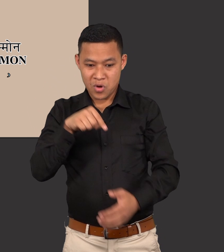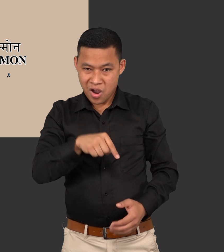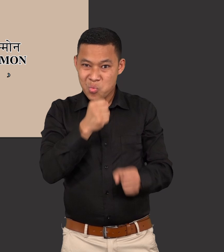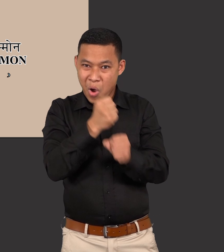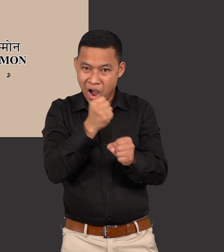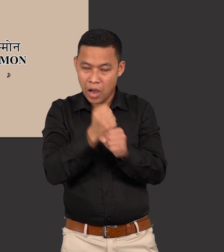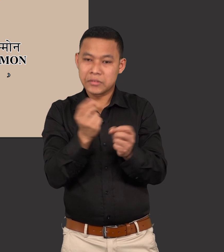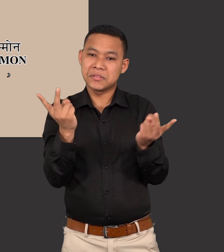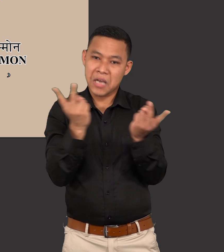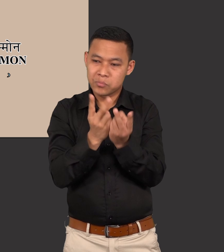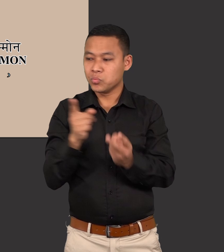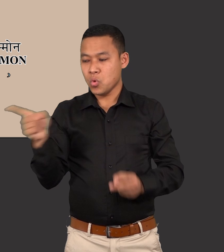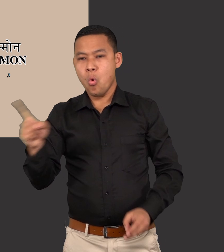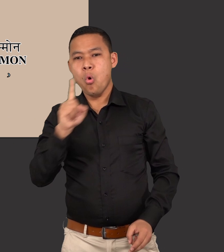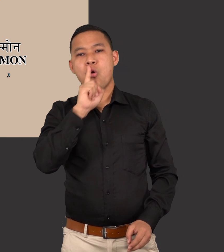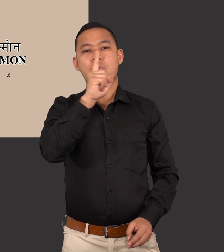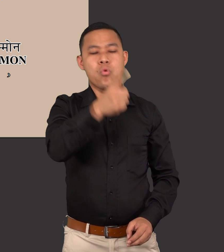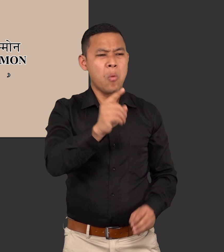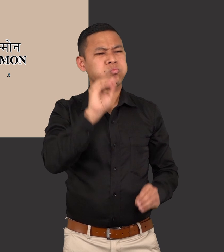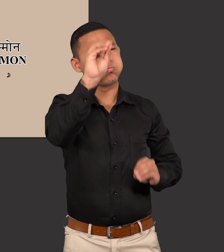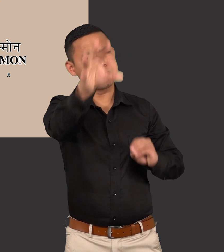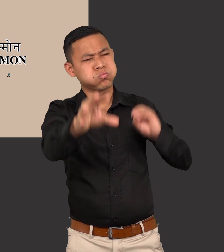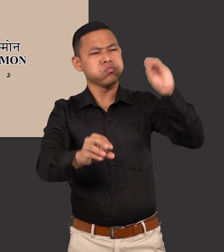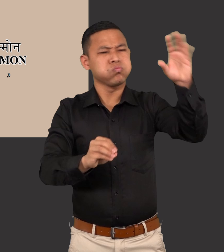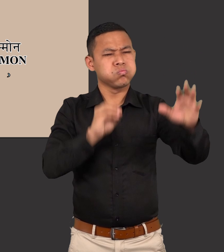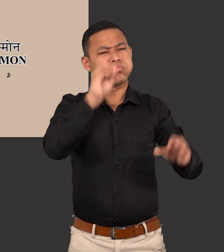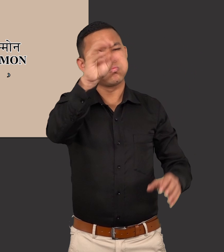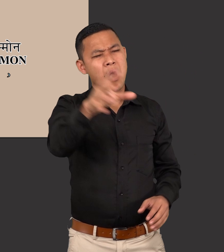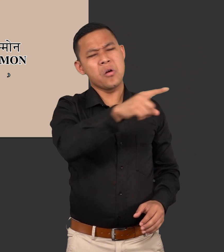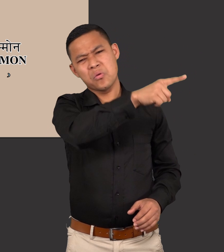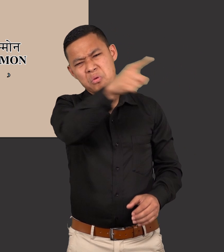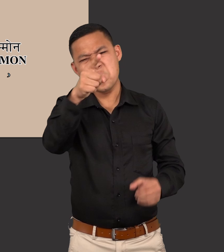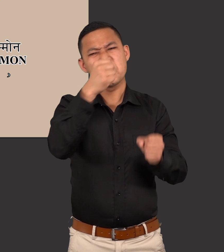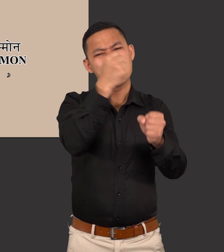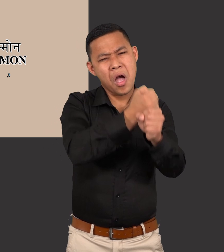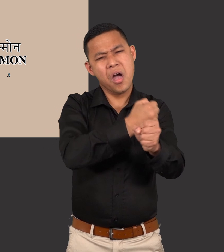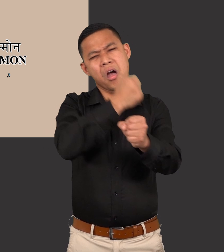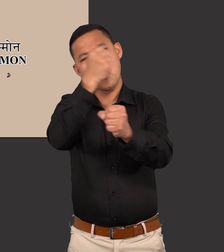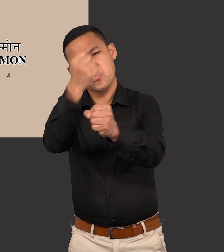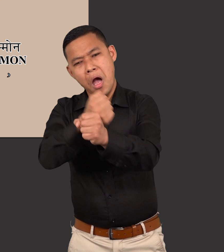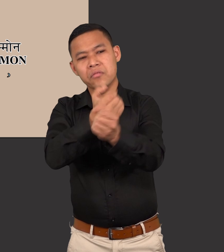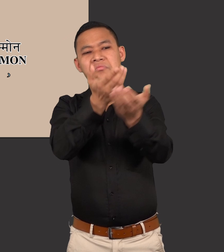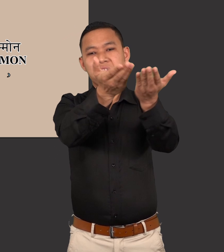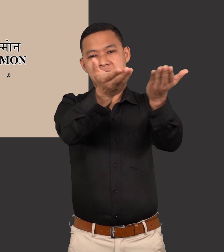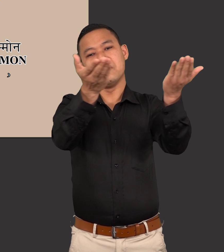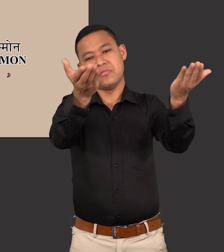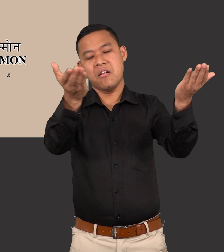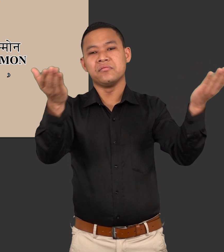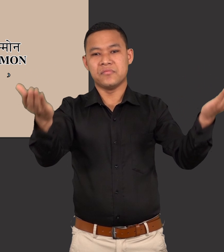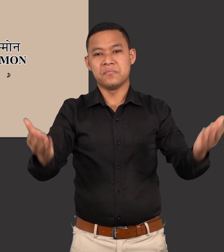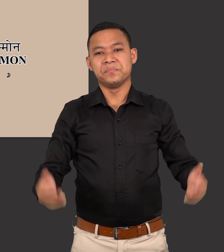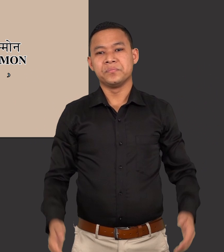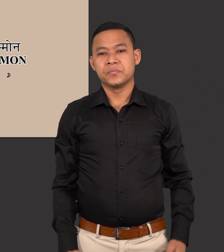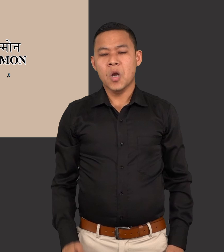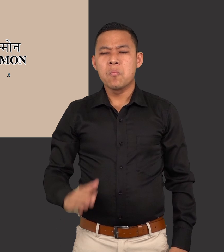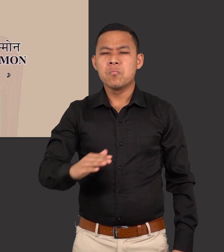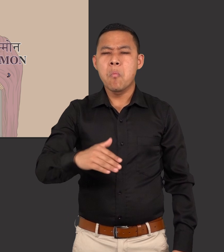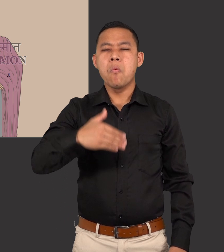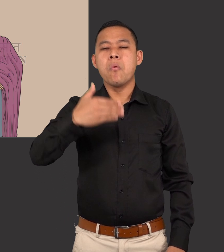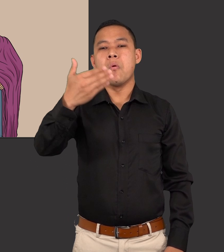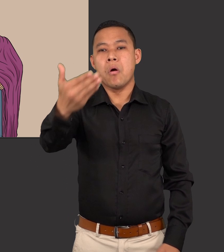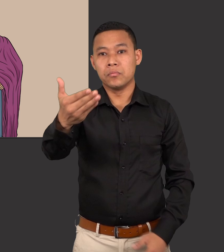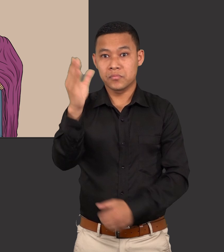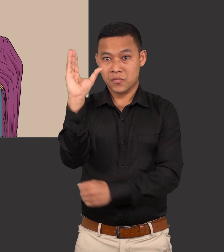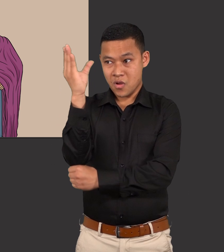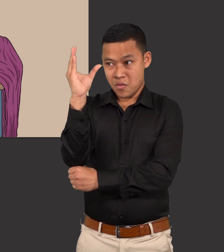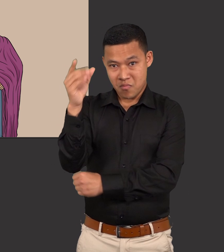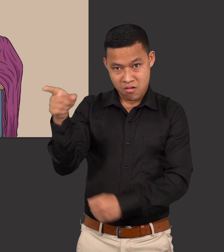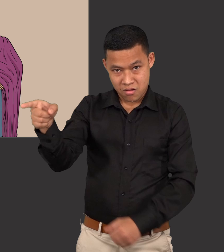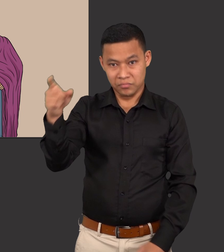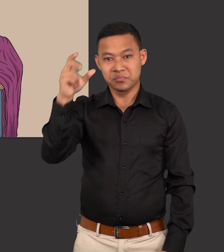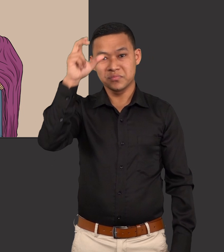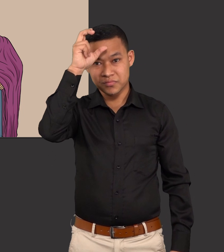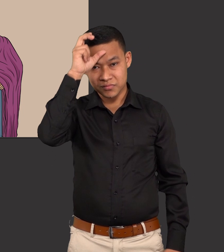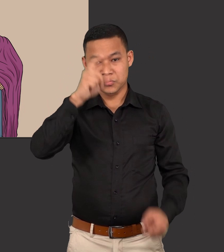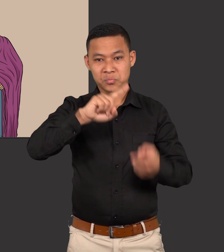He did the same to all the Ammonite cities.